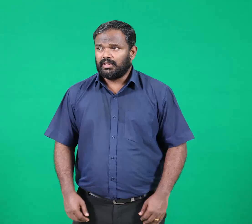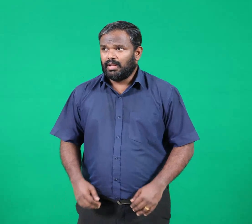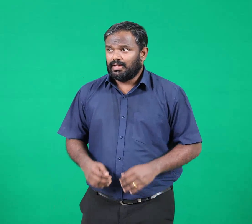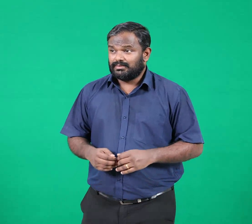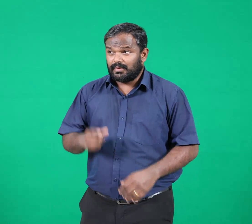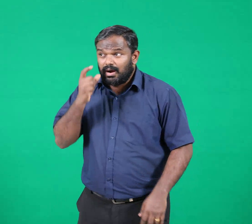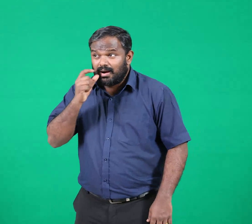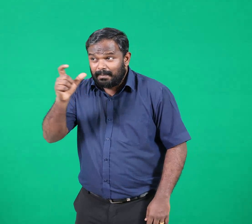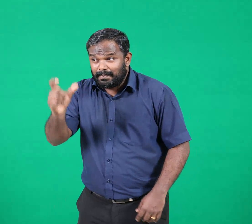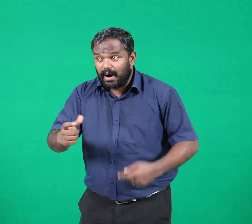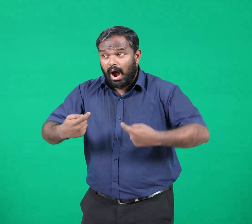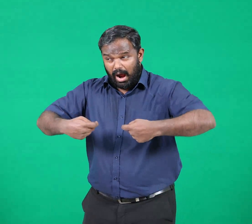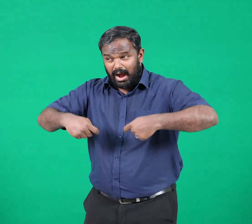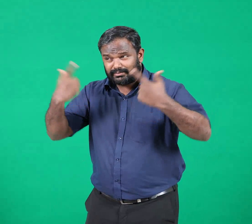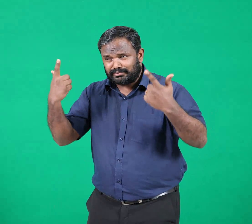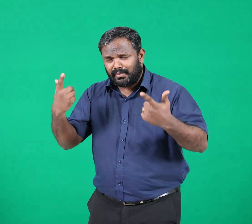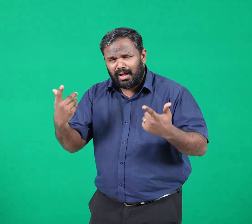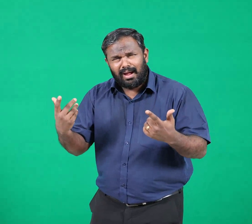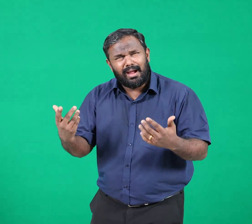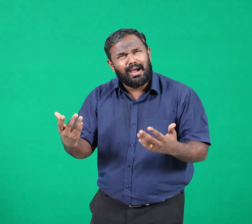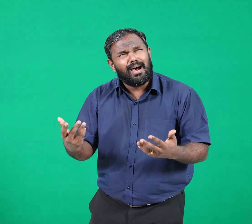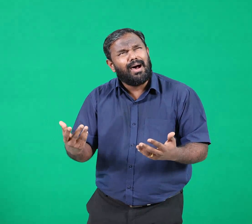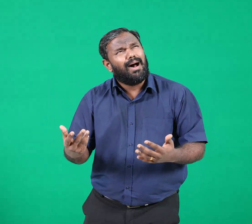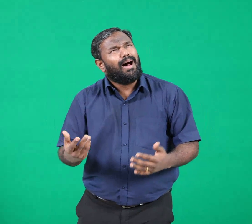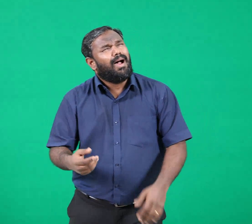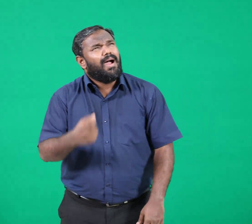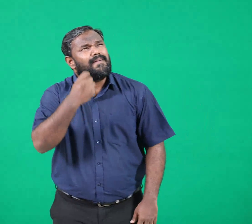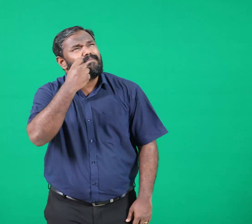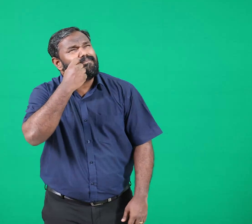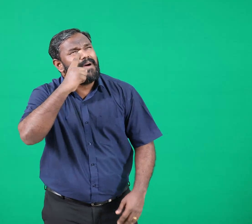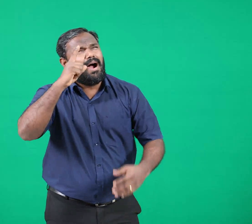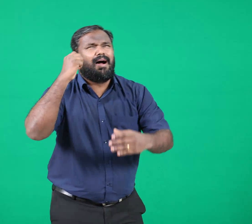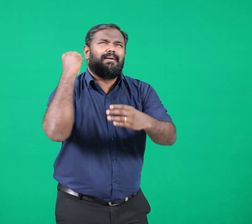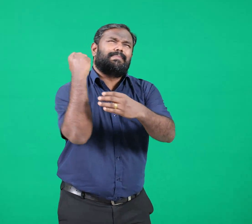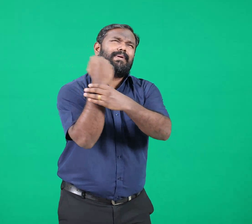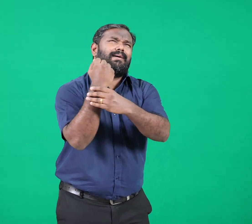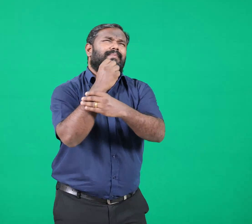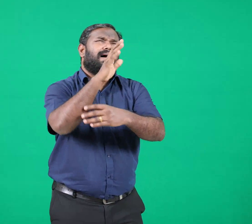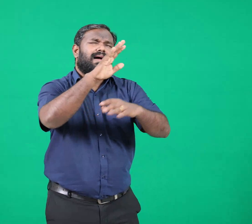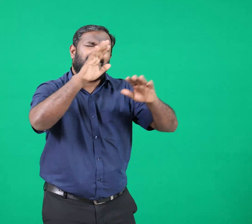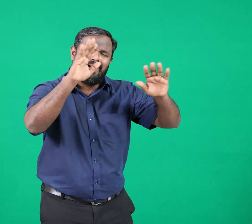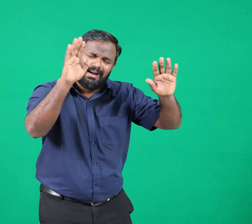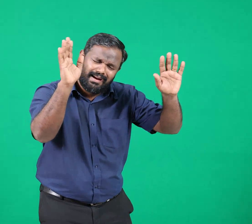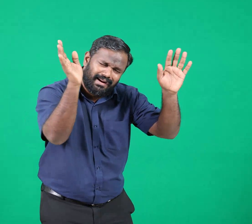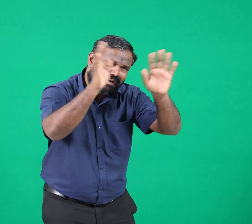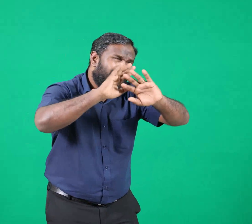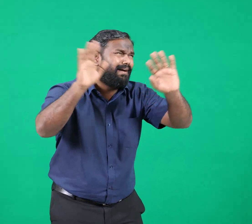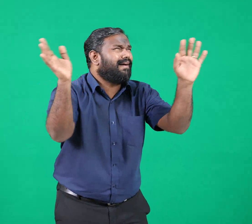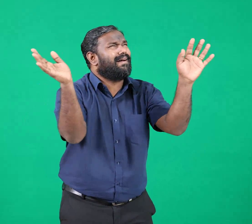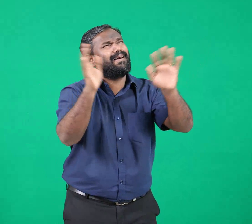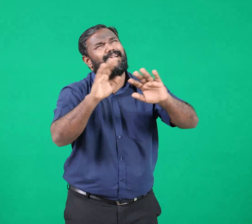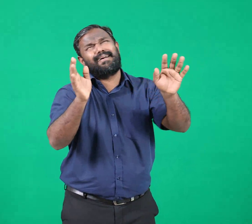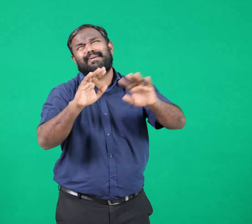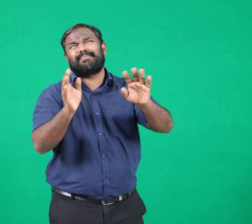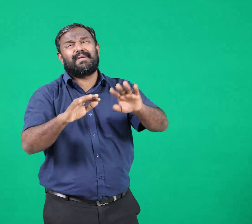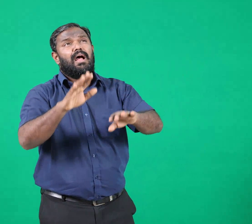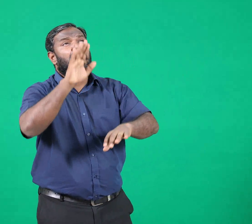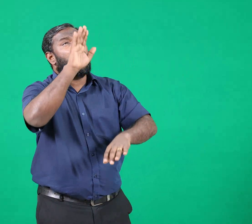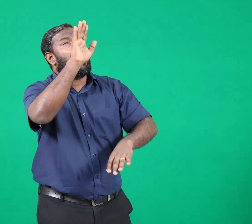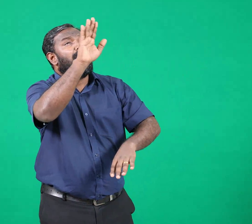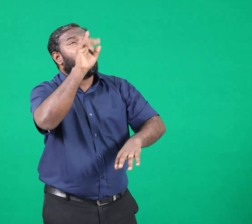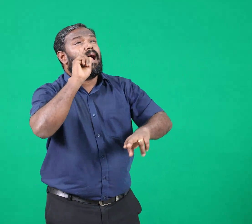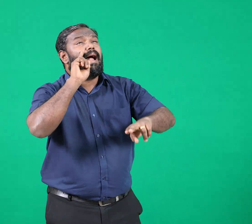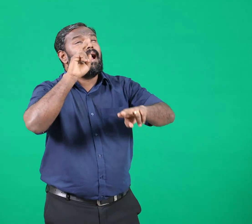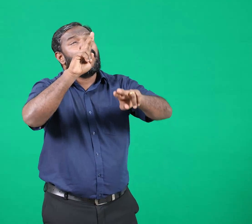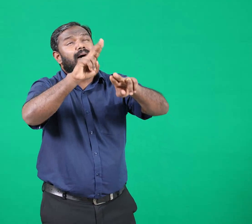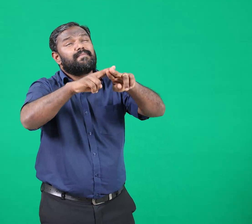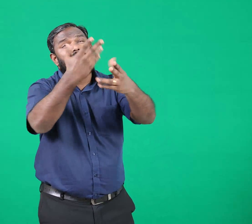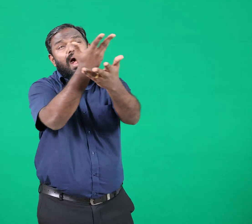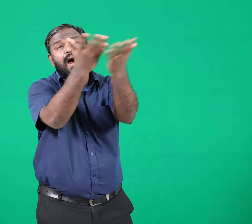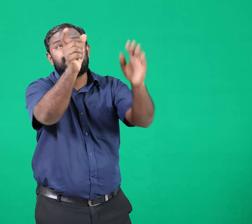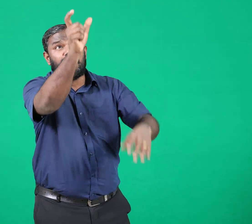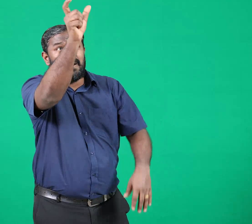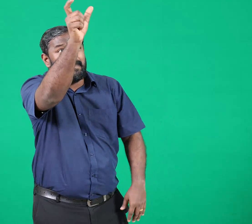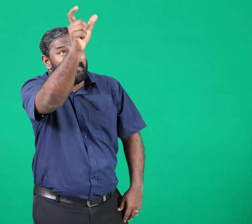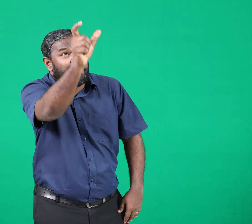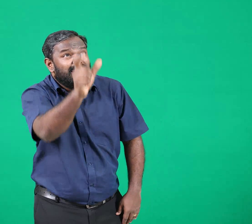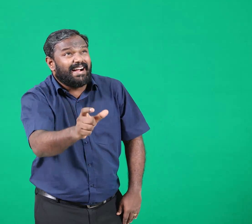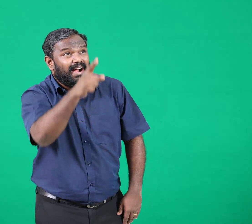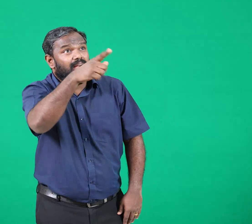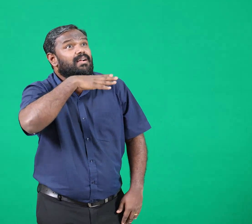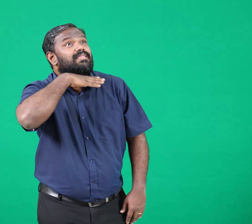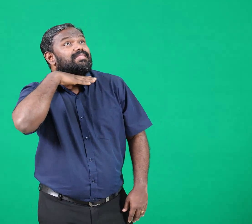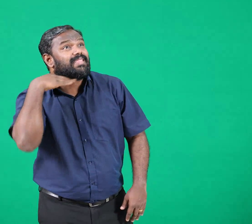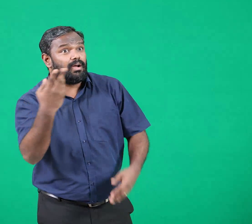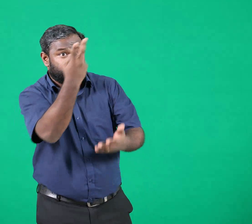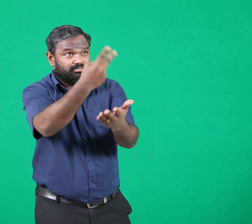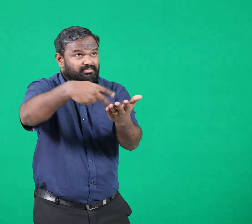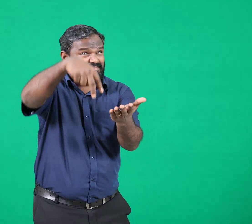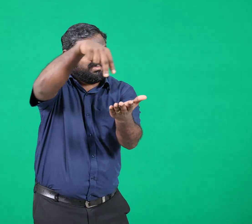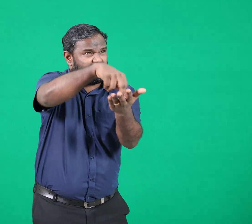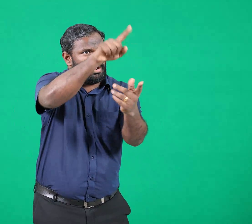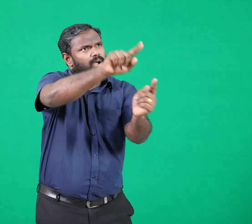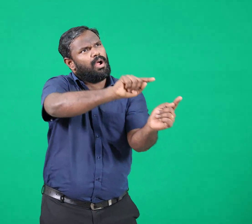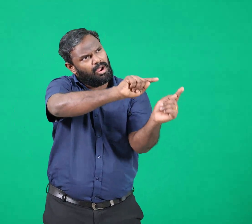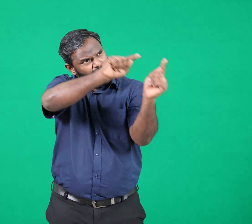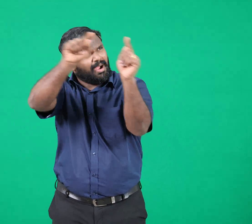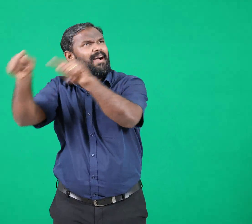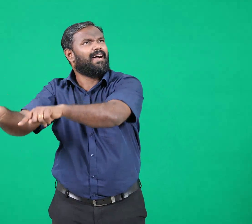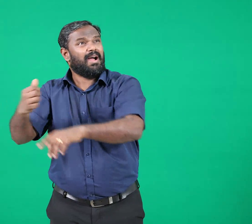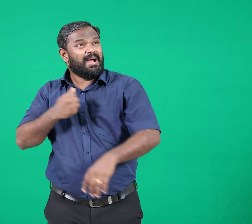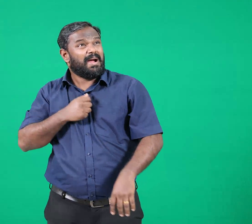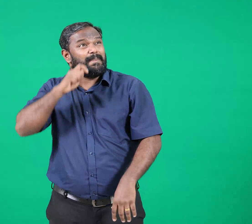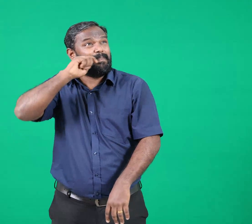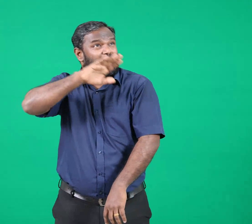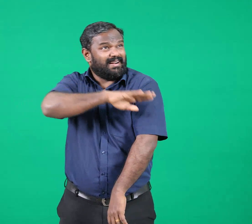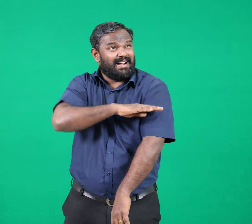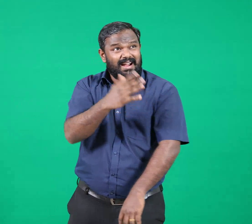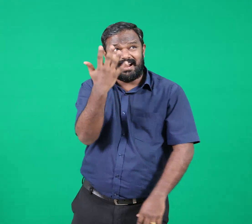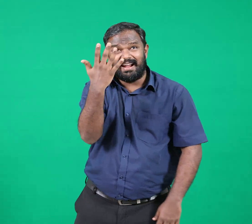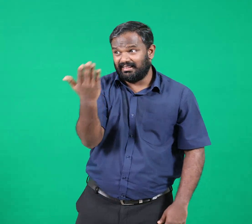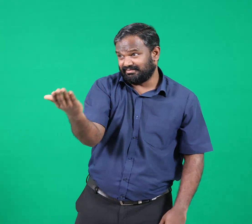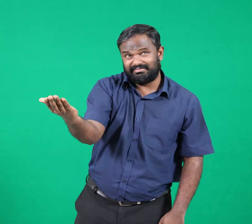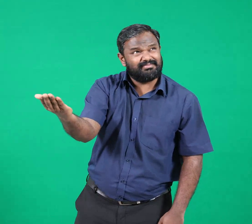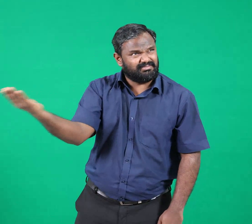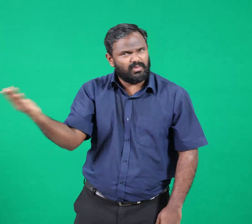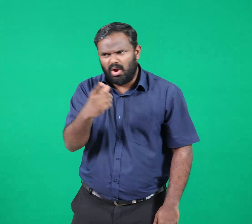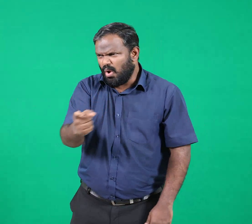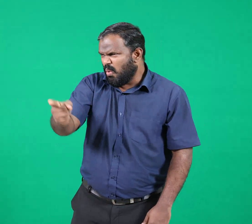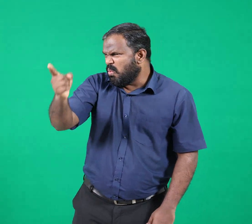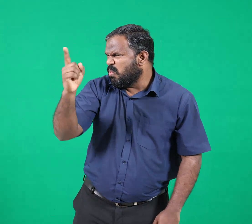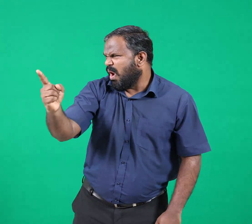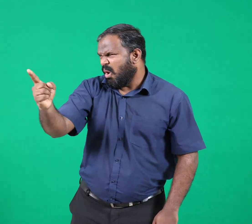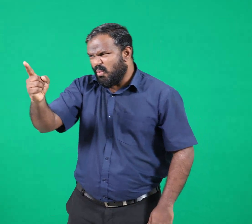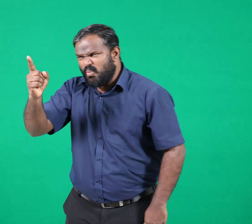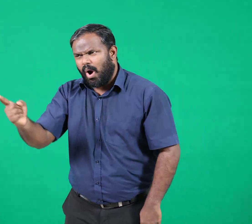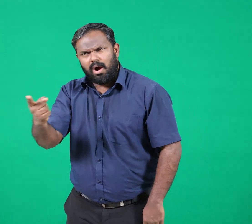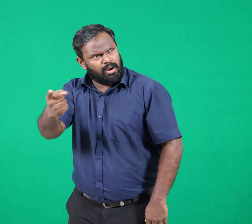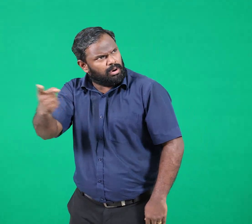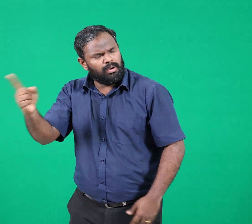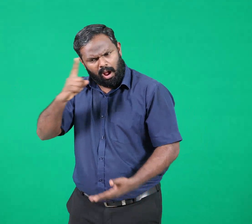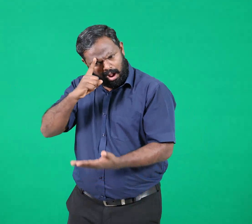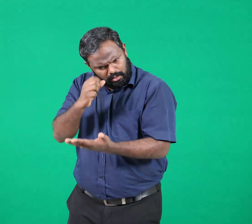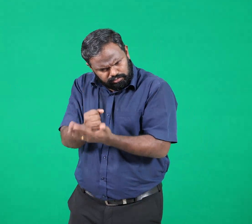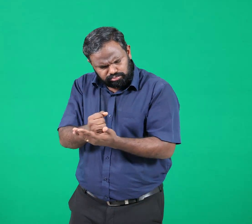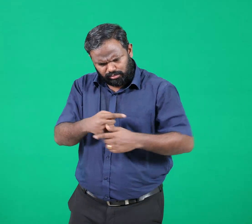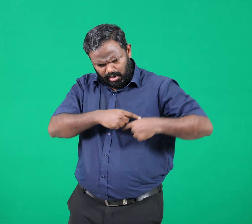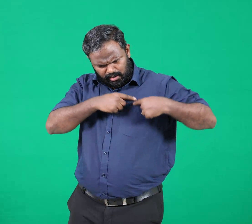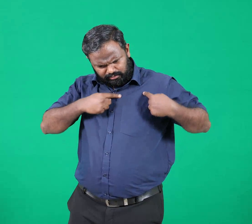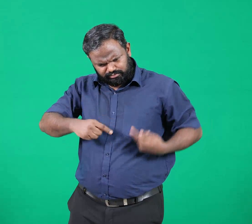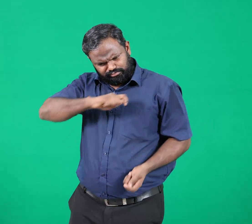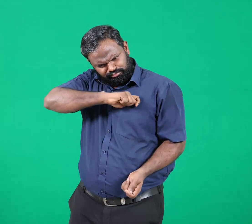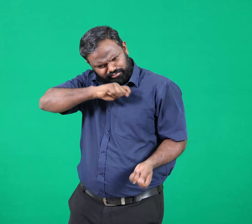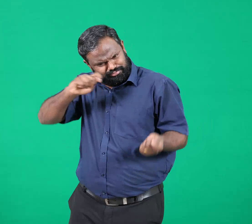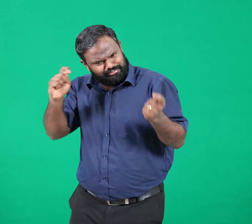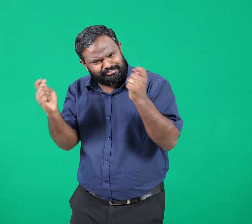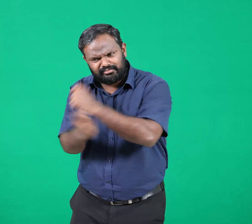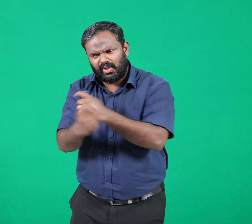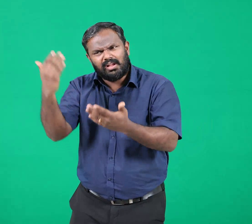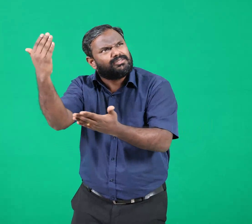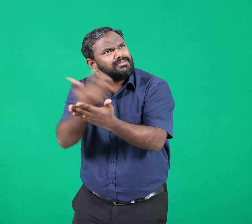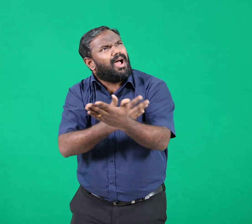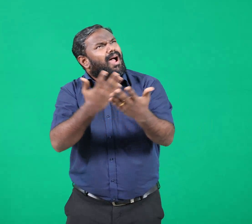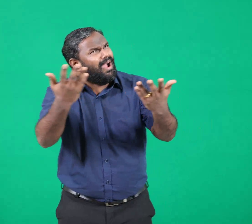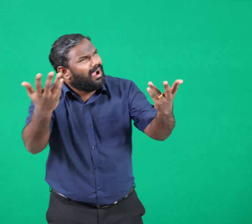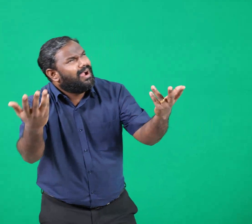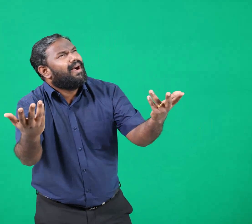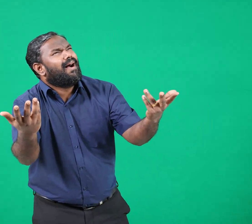' No, father Abraham,' he said, ' but if someone is sent to them from the dead, they will repent.'